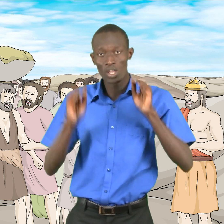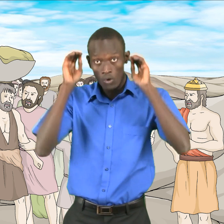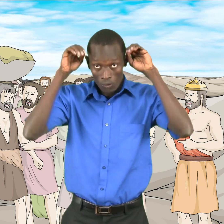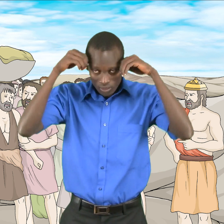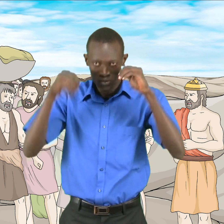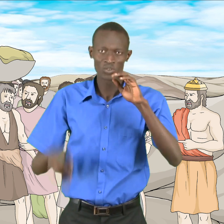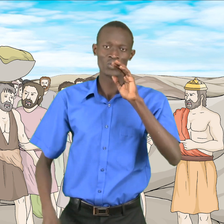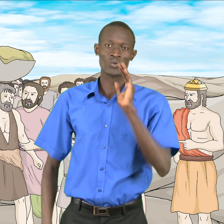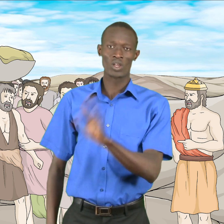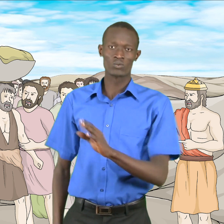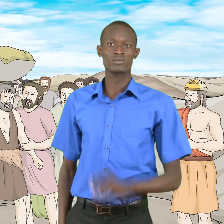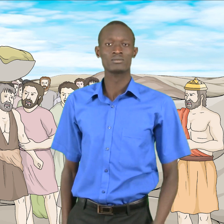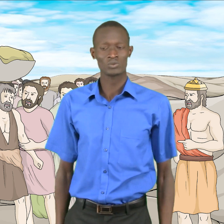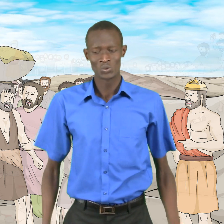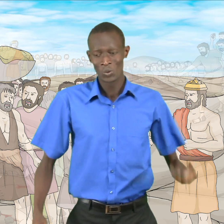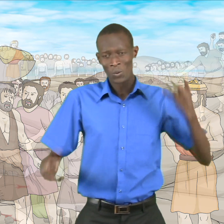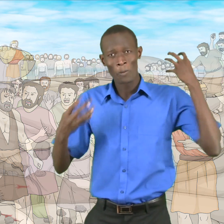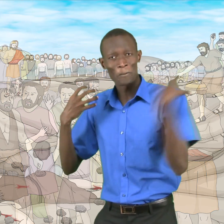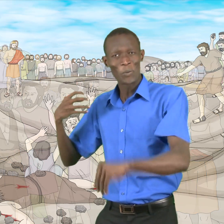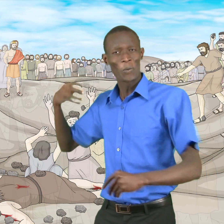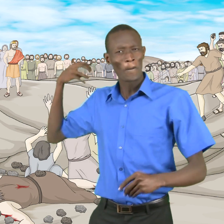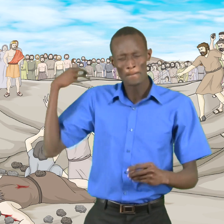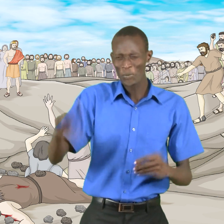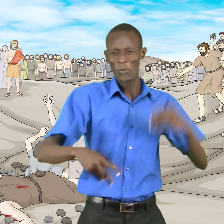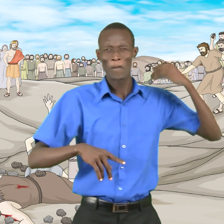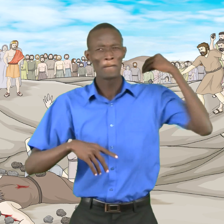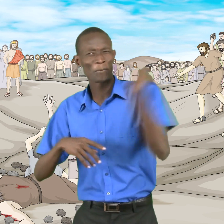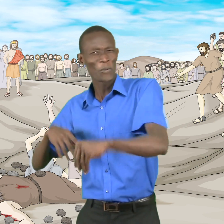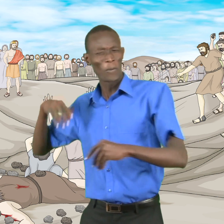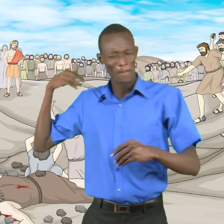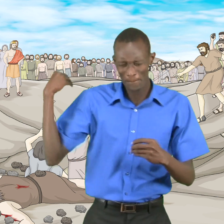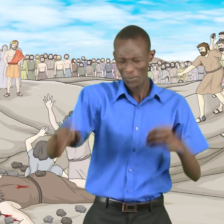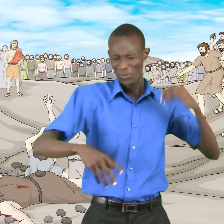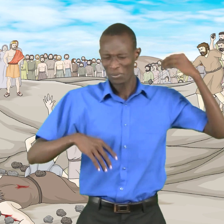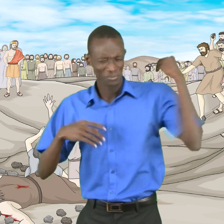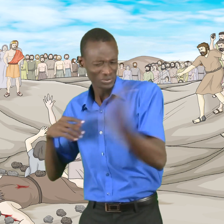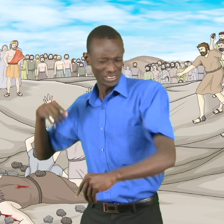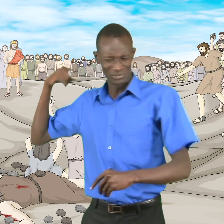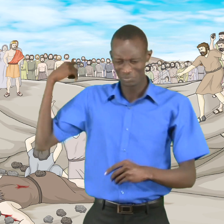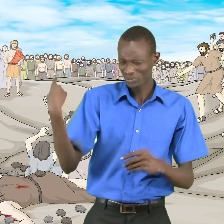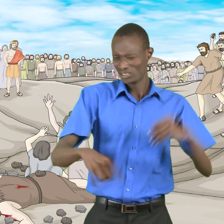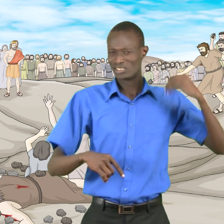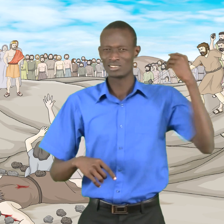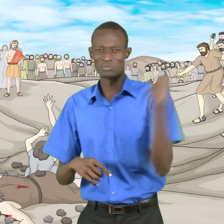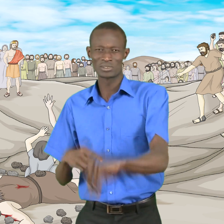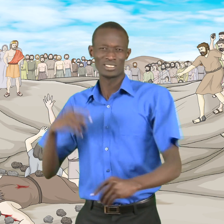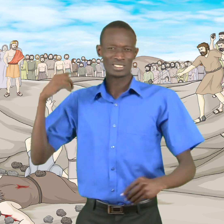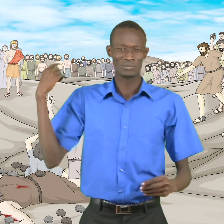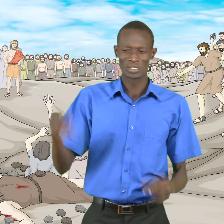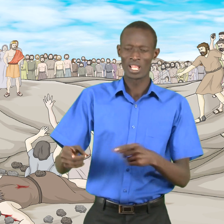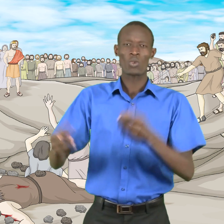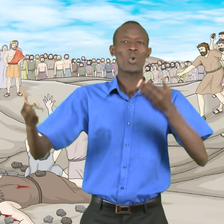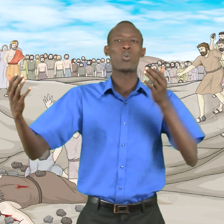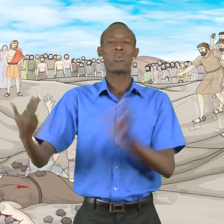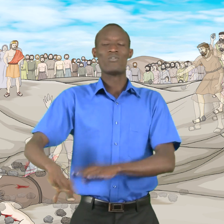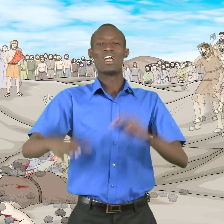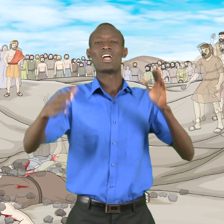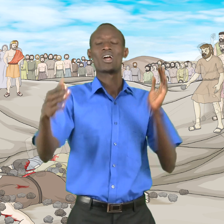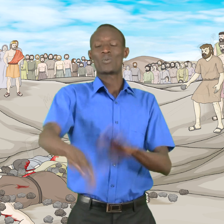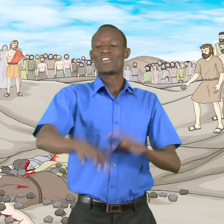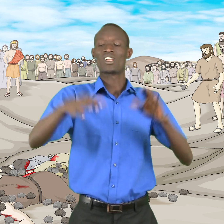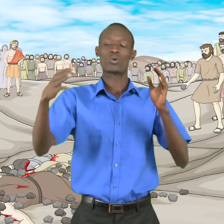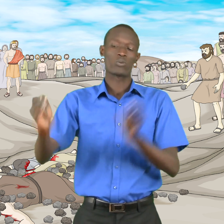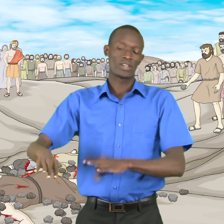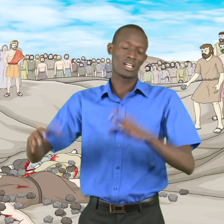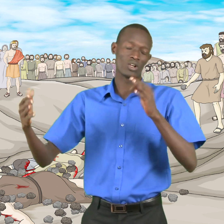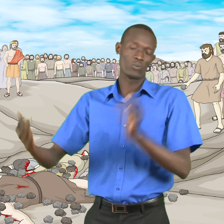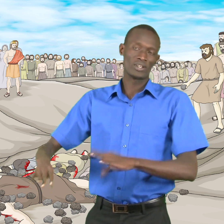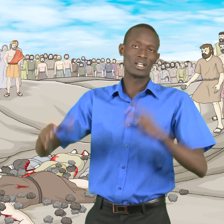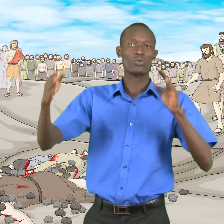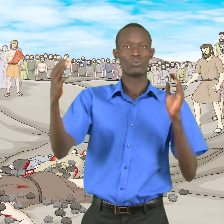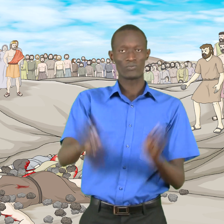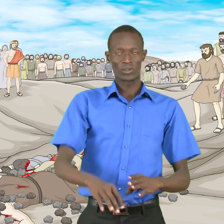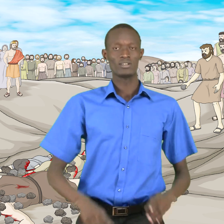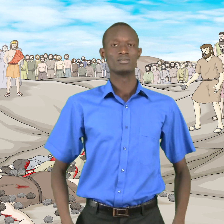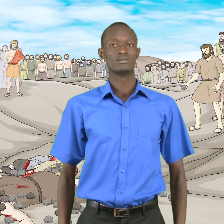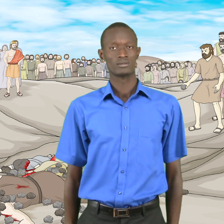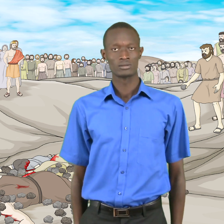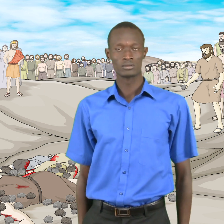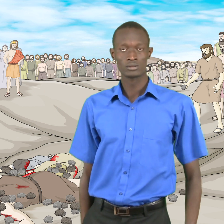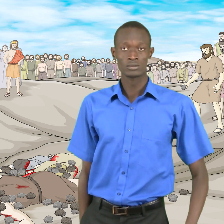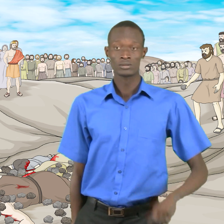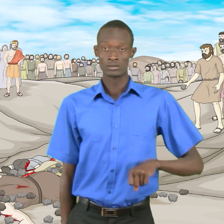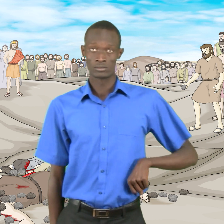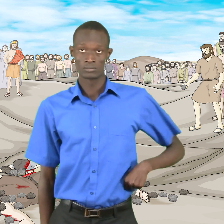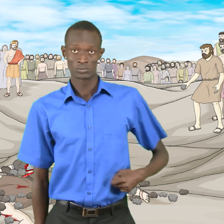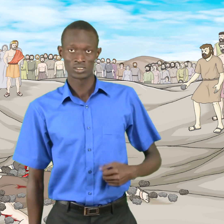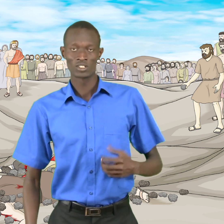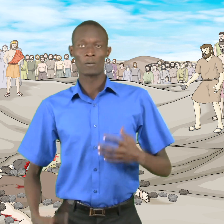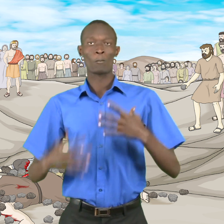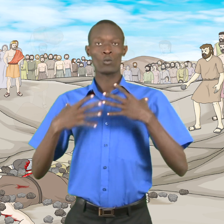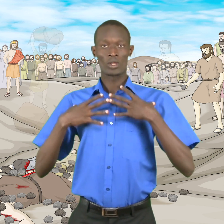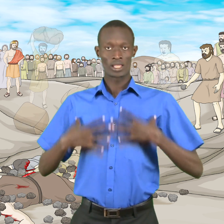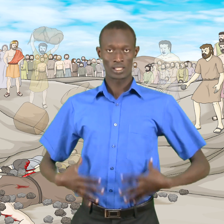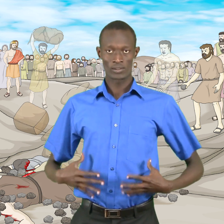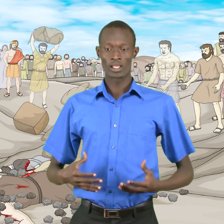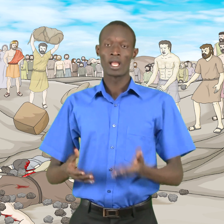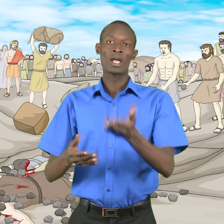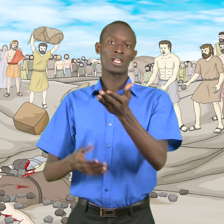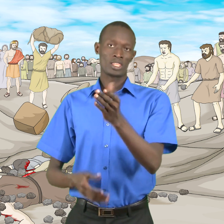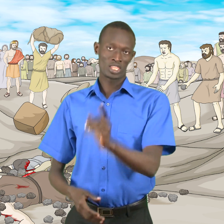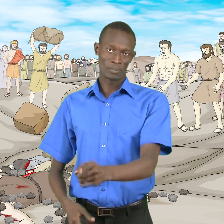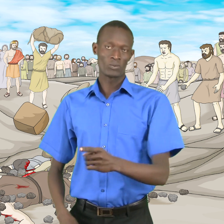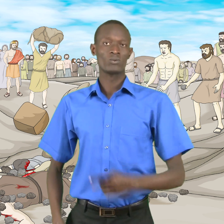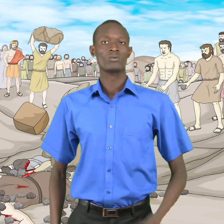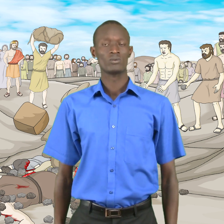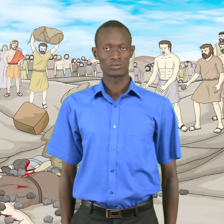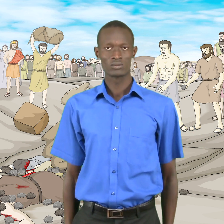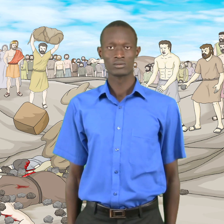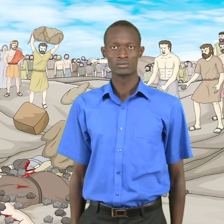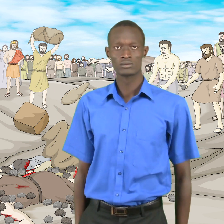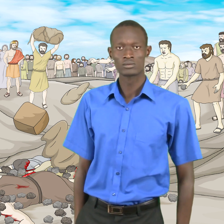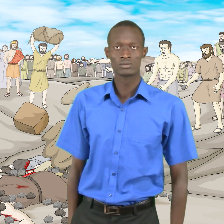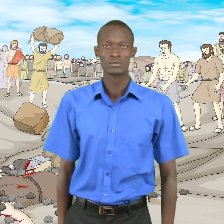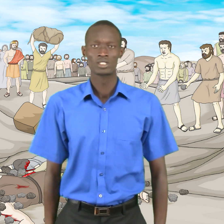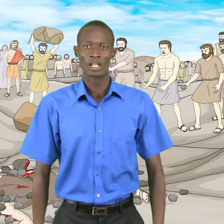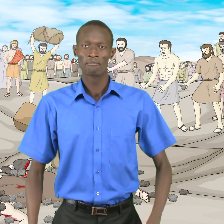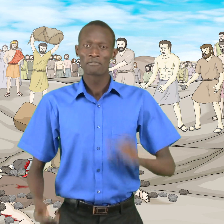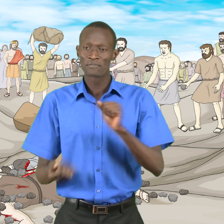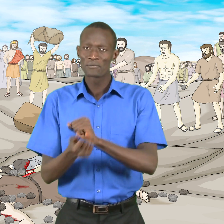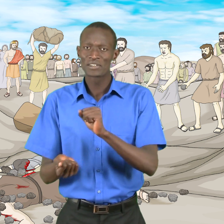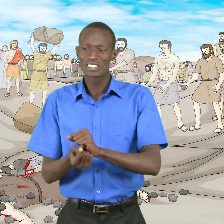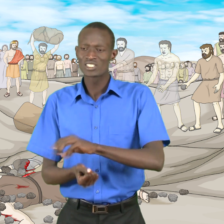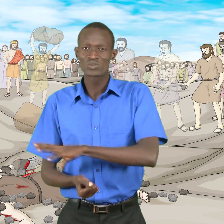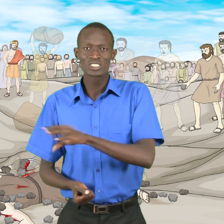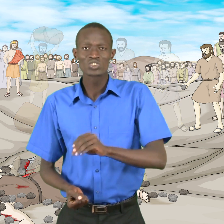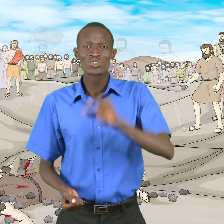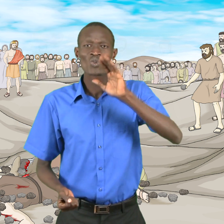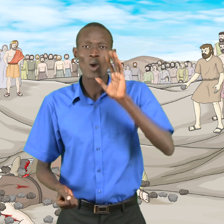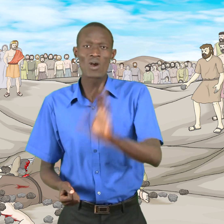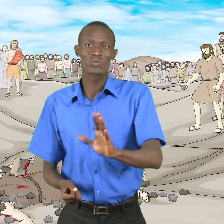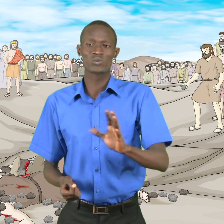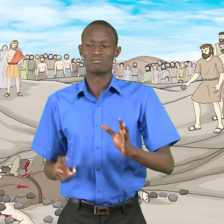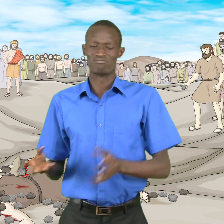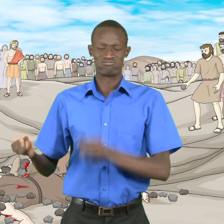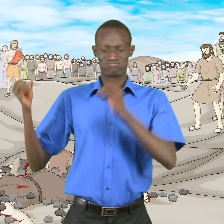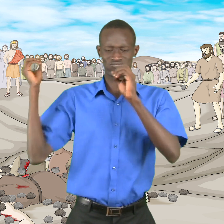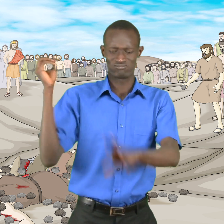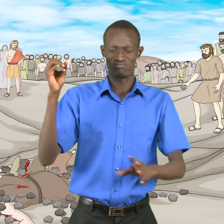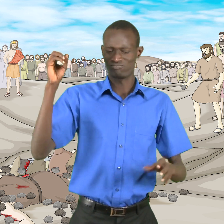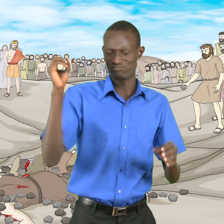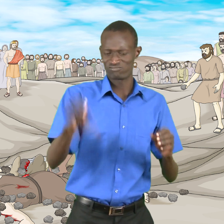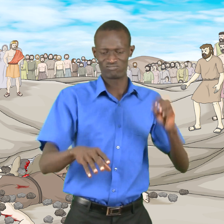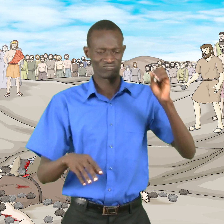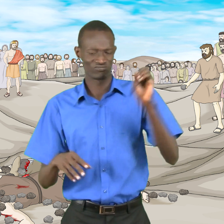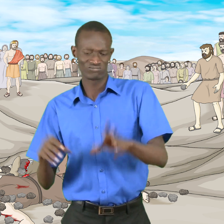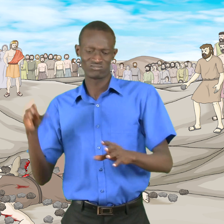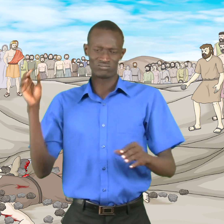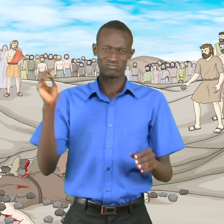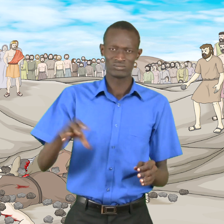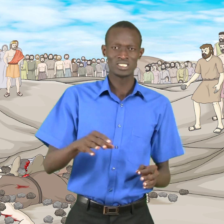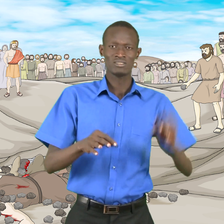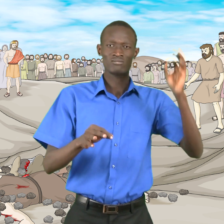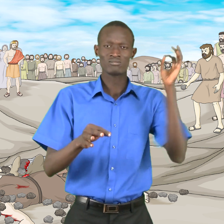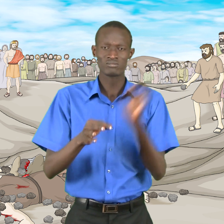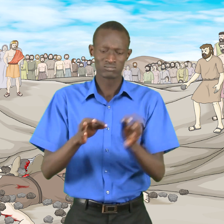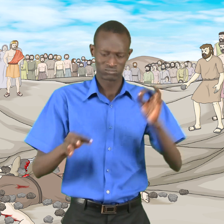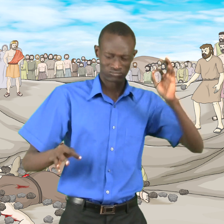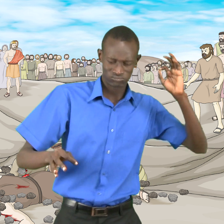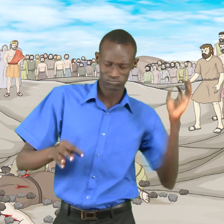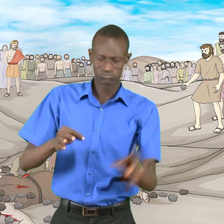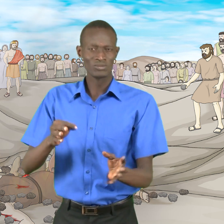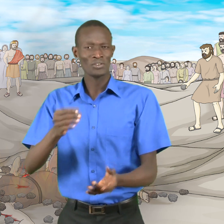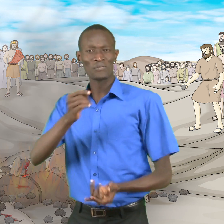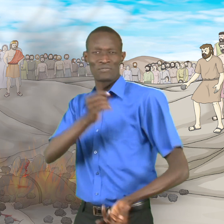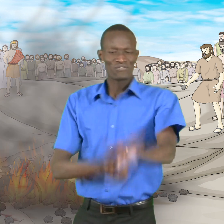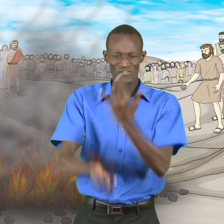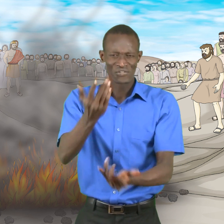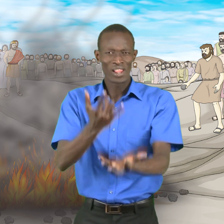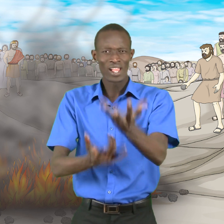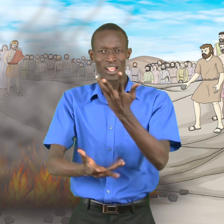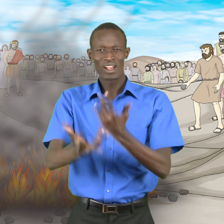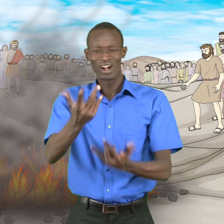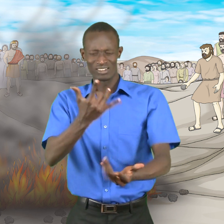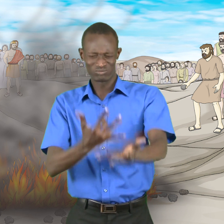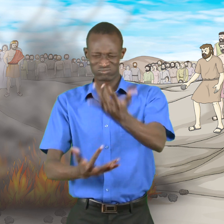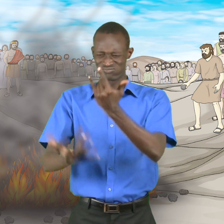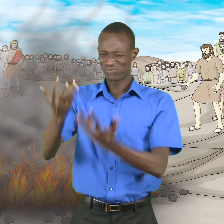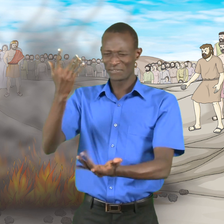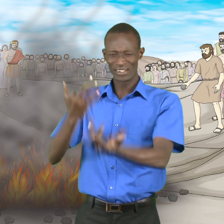And all Israel stoned him to death.